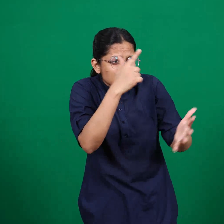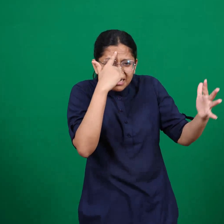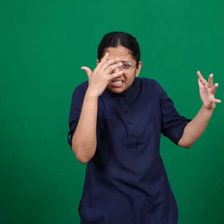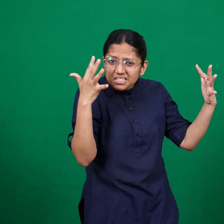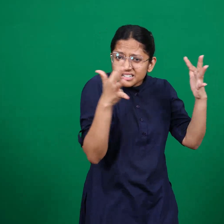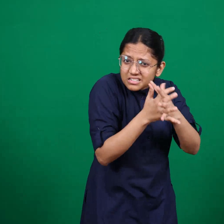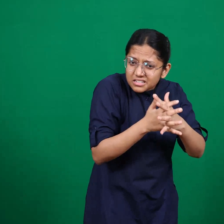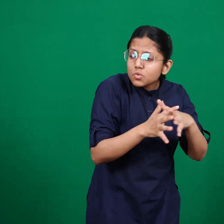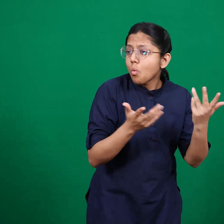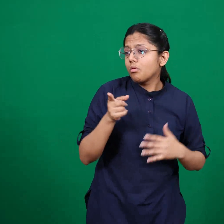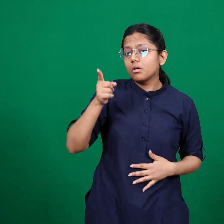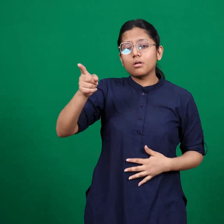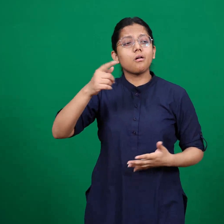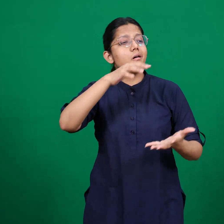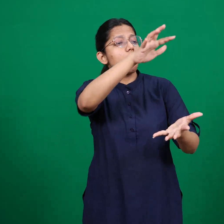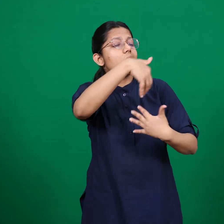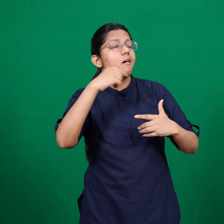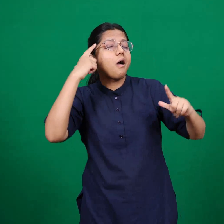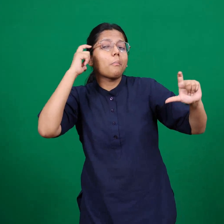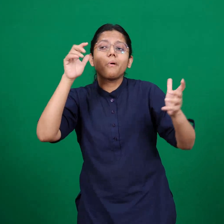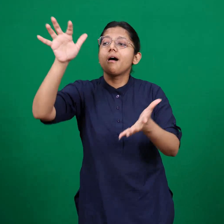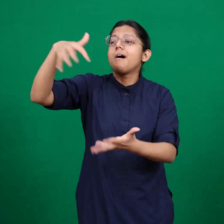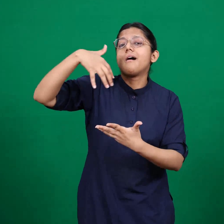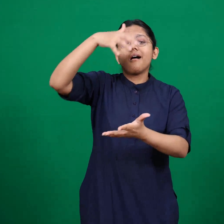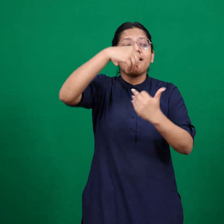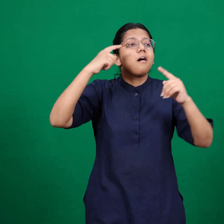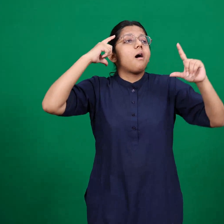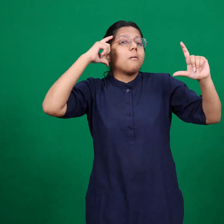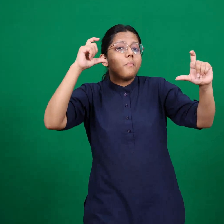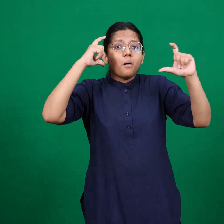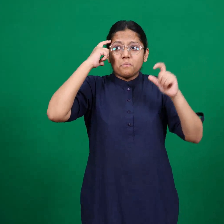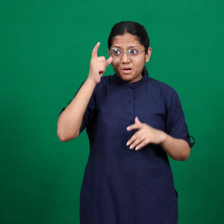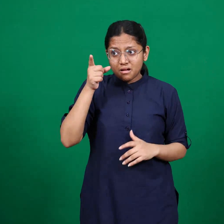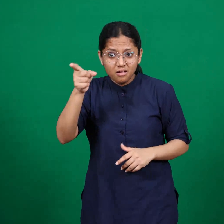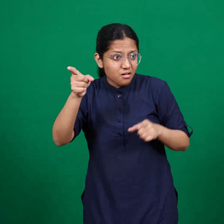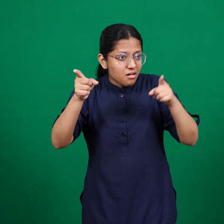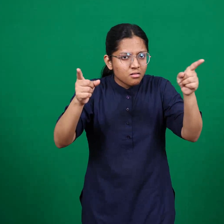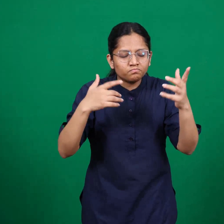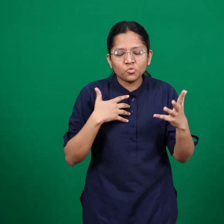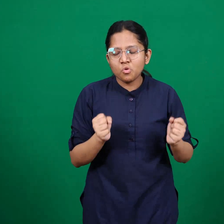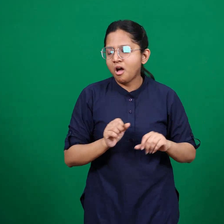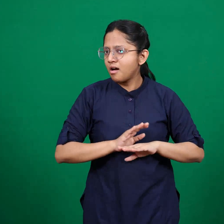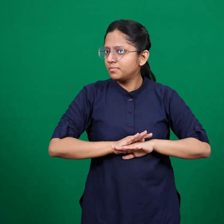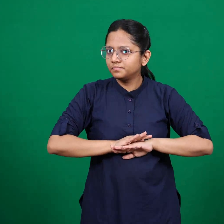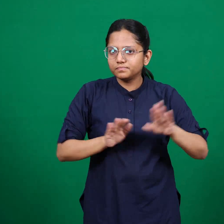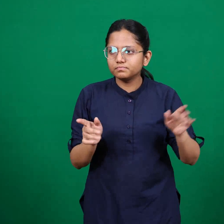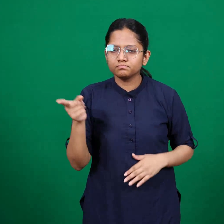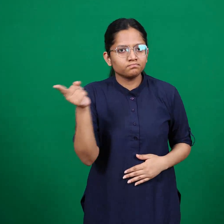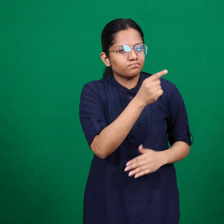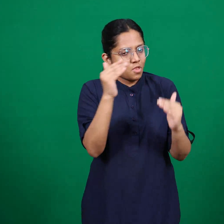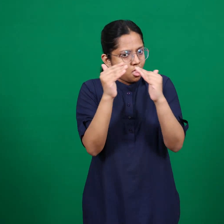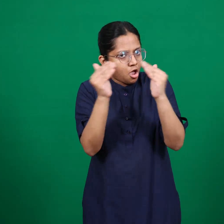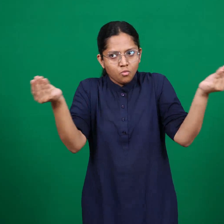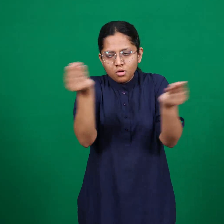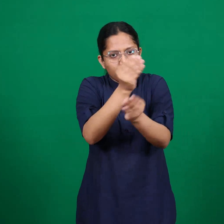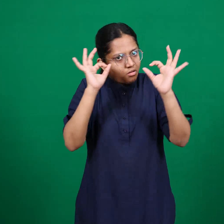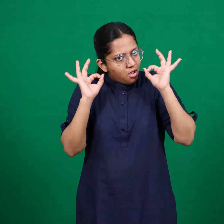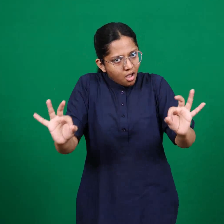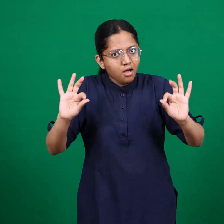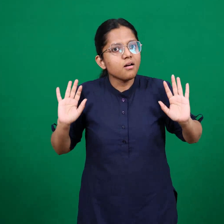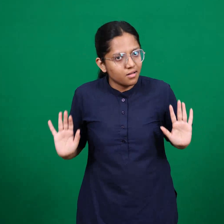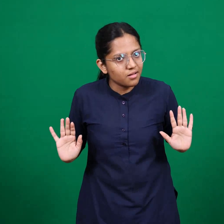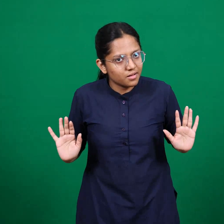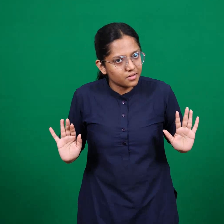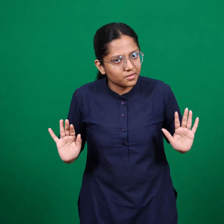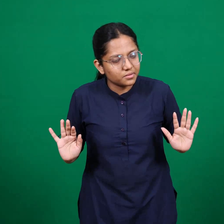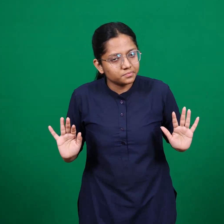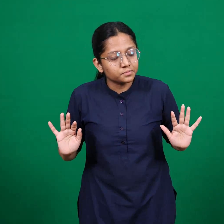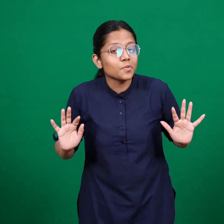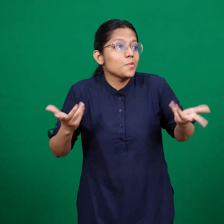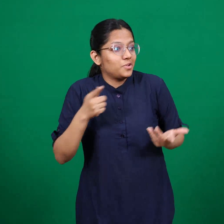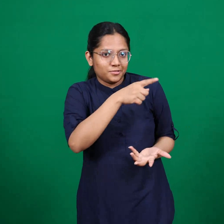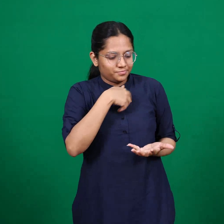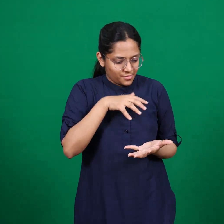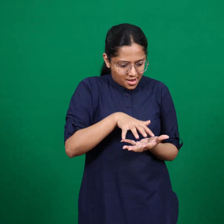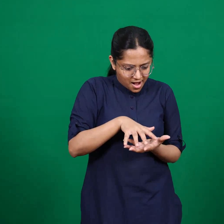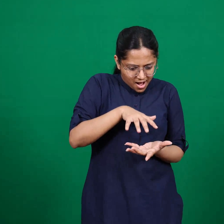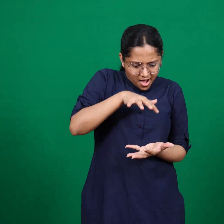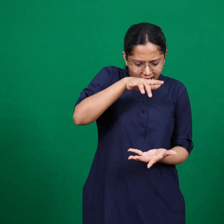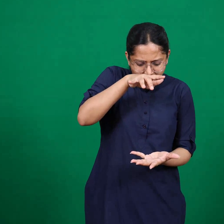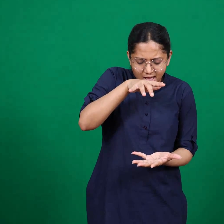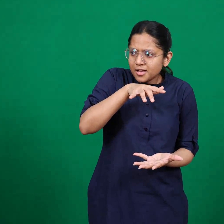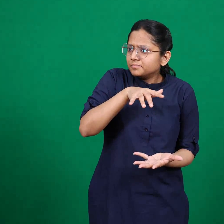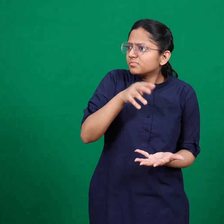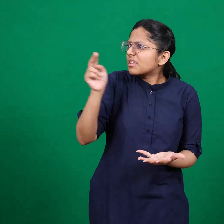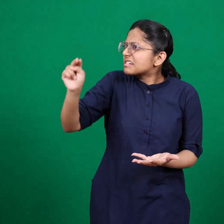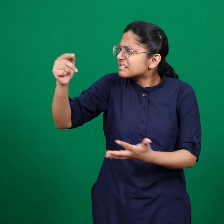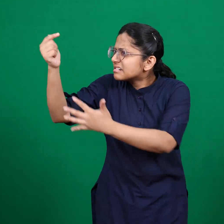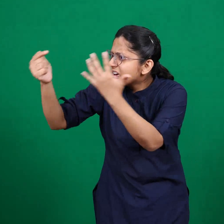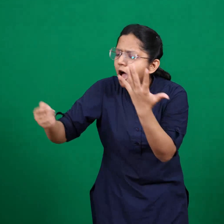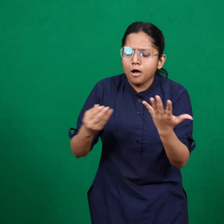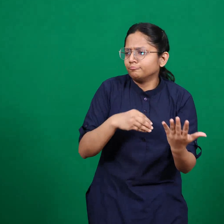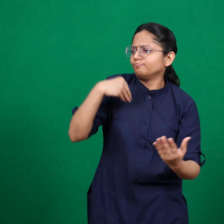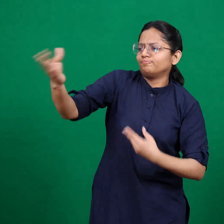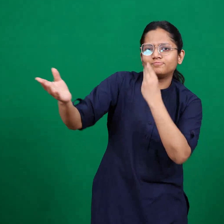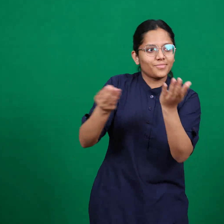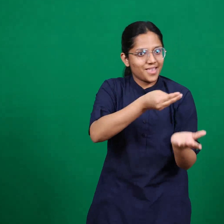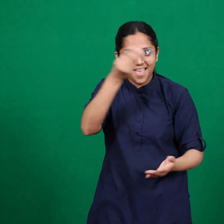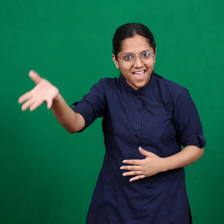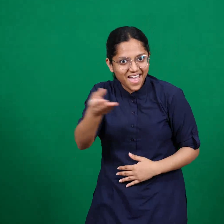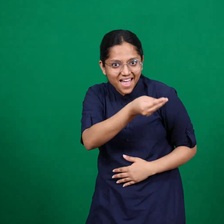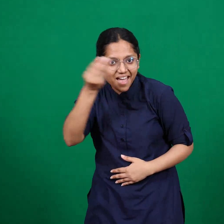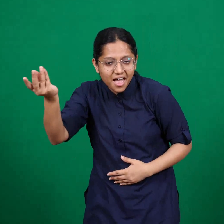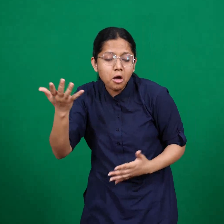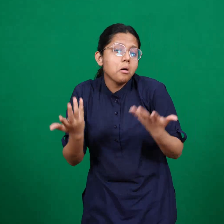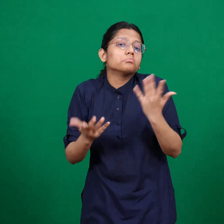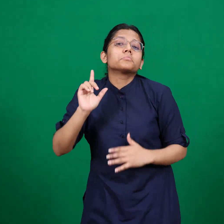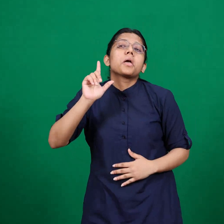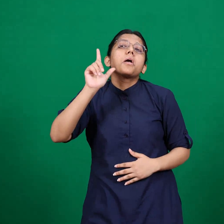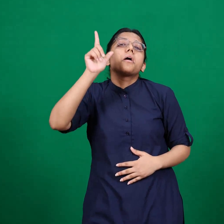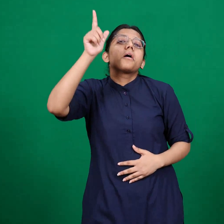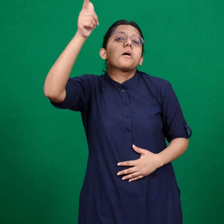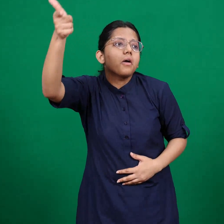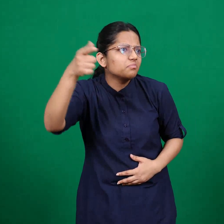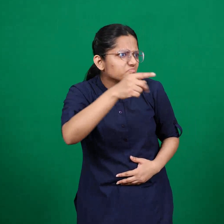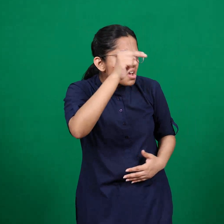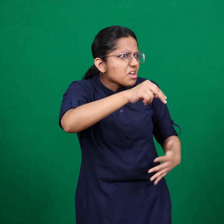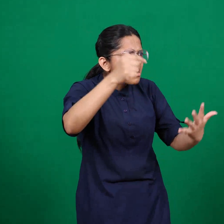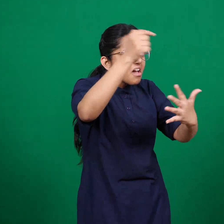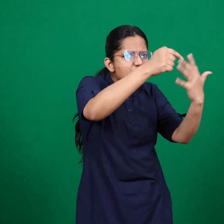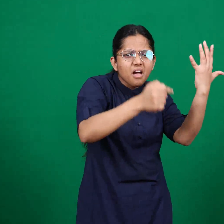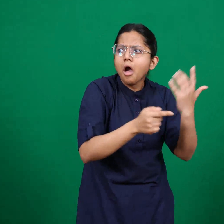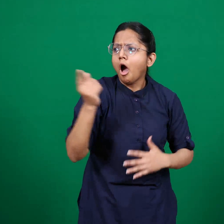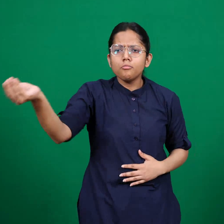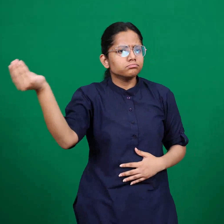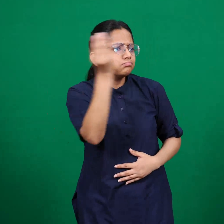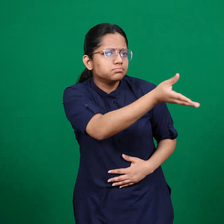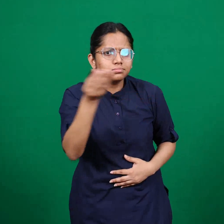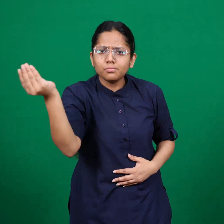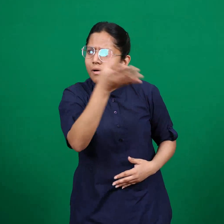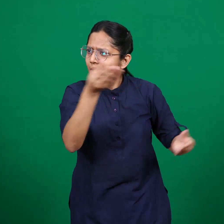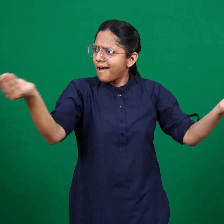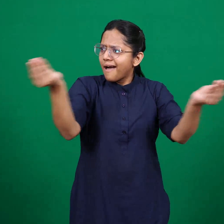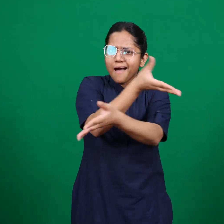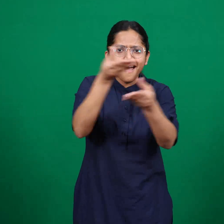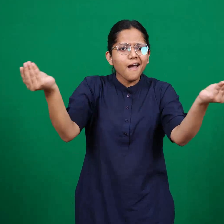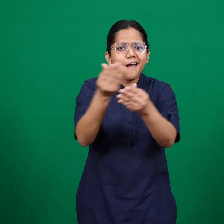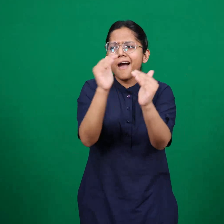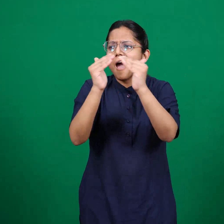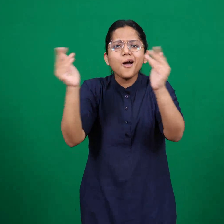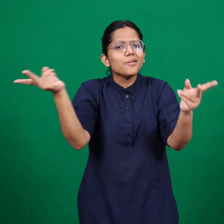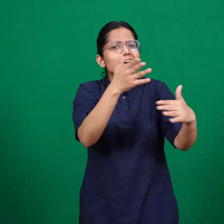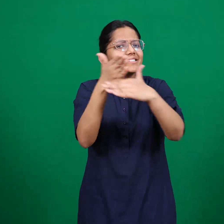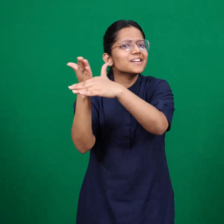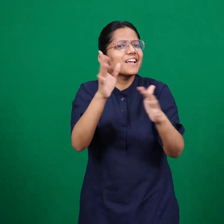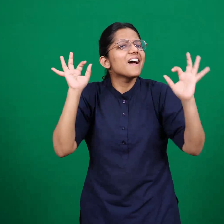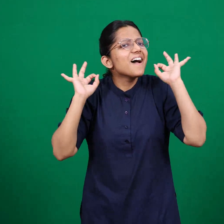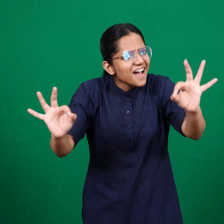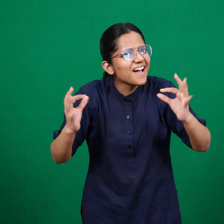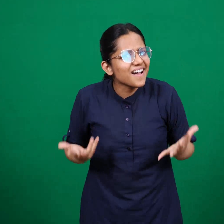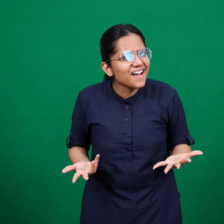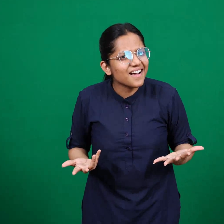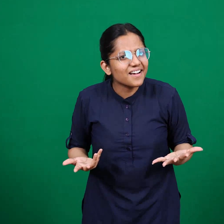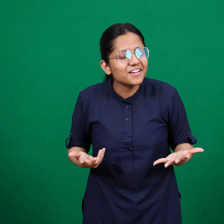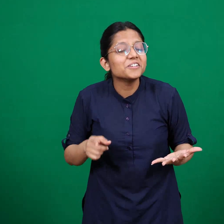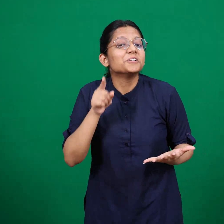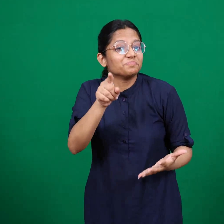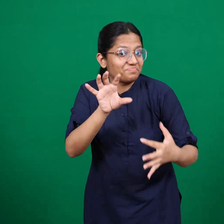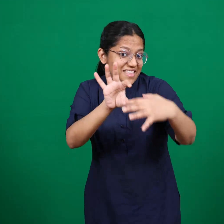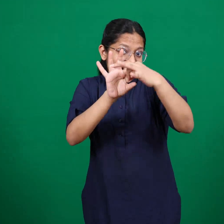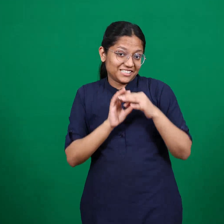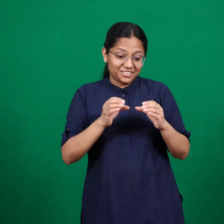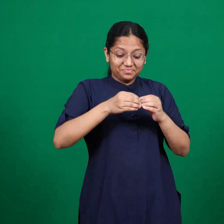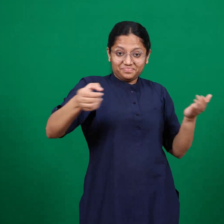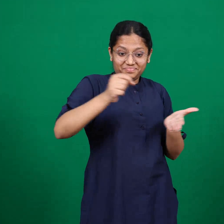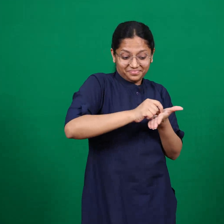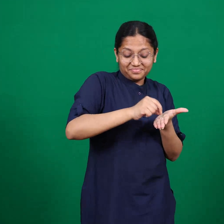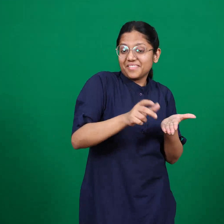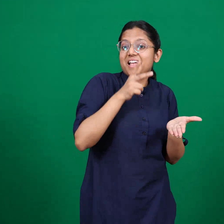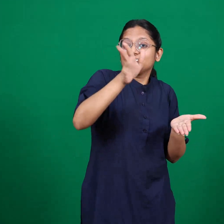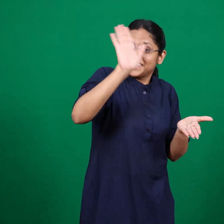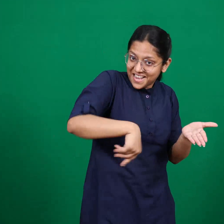At the present time, your surplus will meet their need, so that in turn their surplus will meet your need.